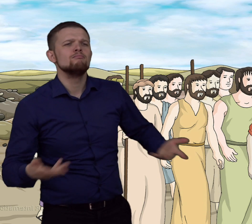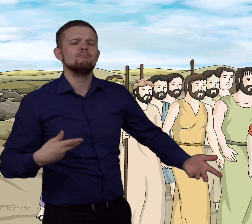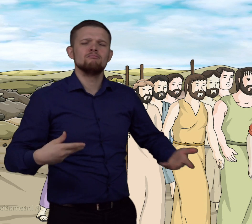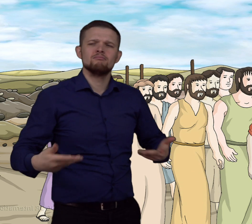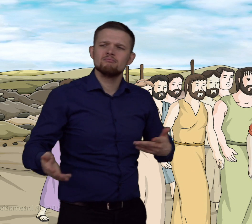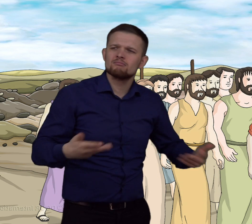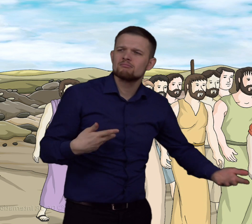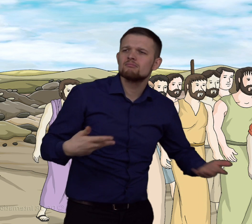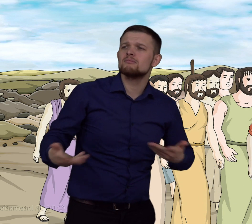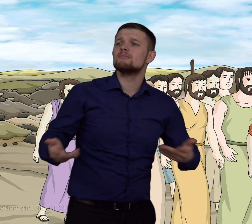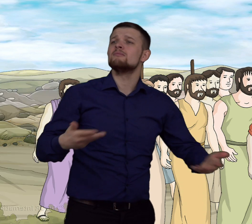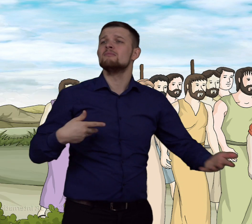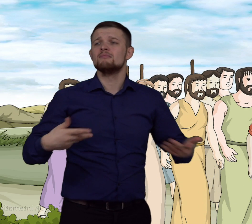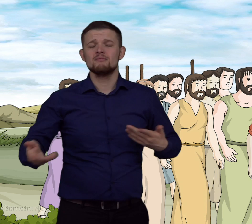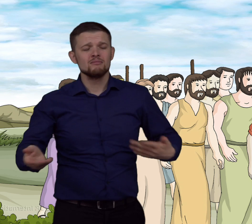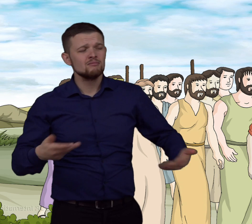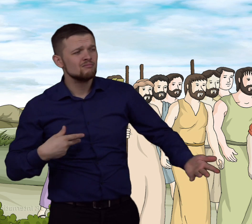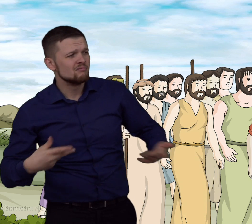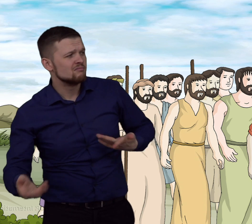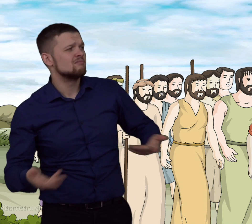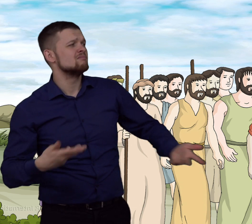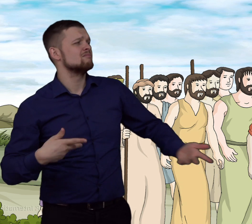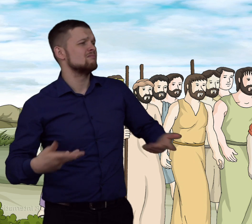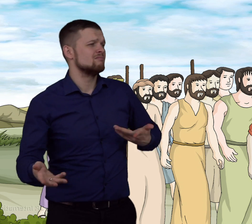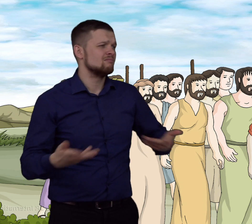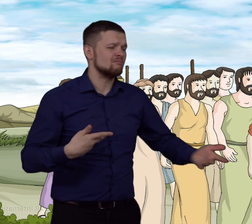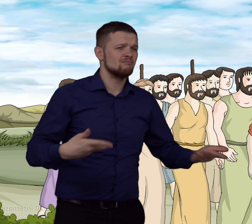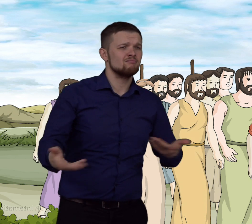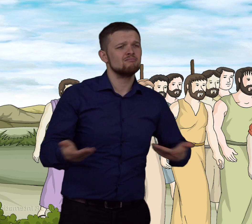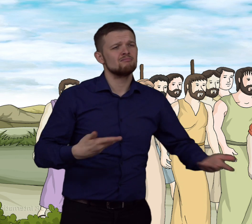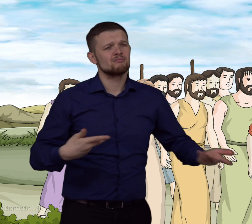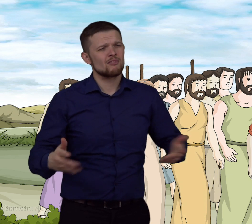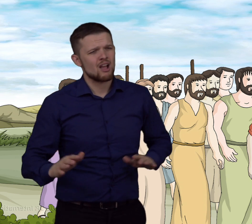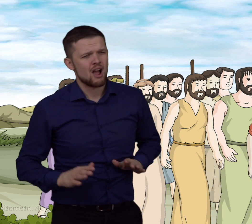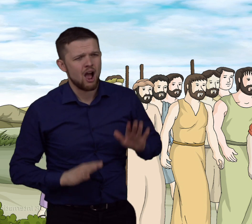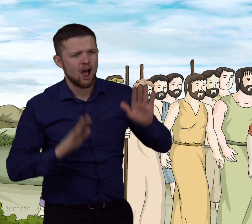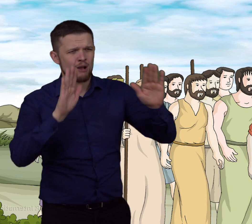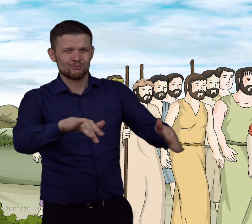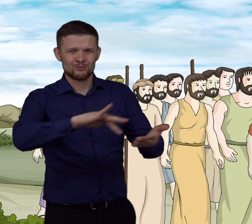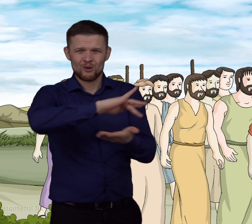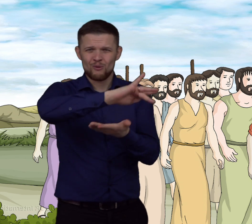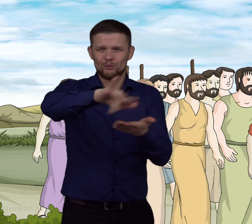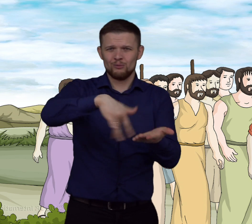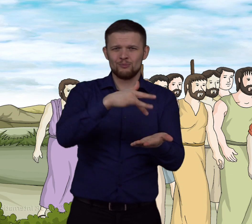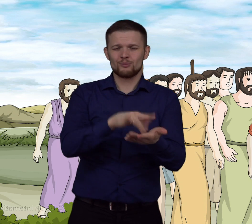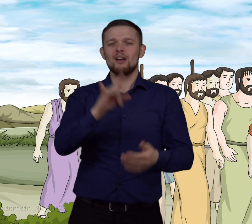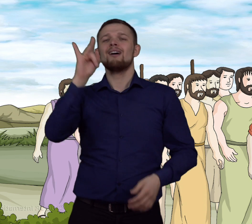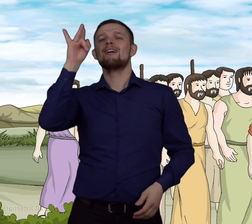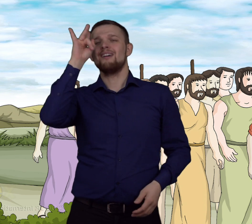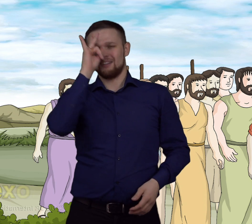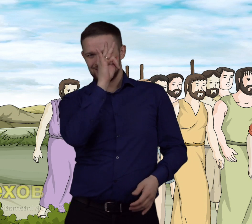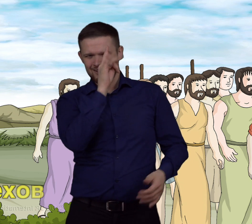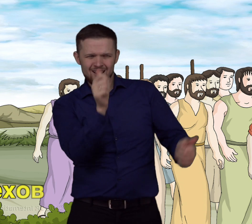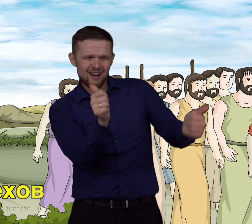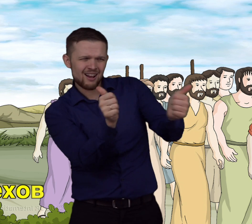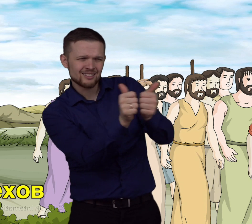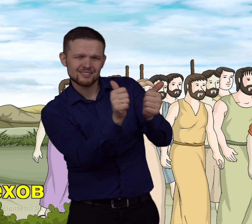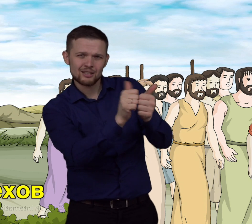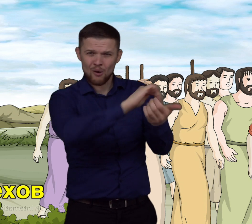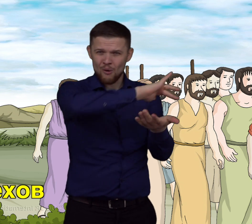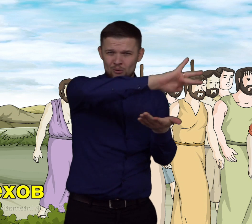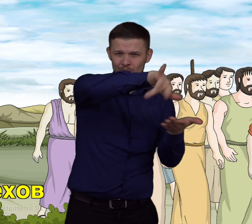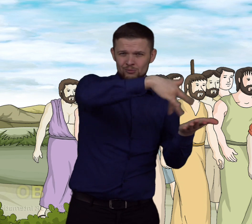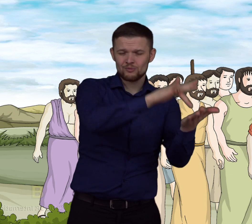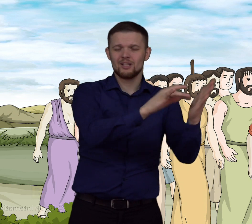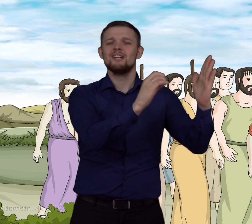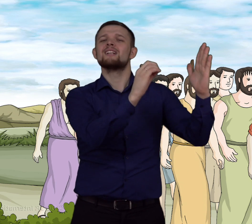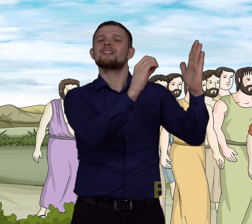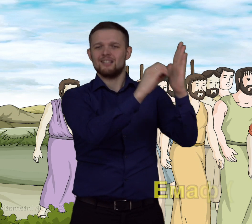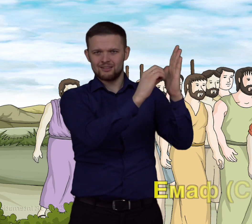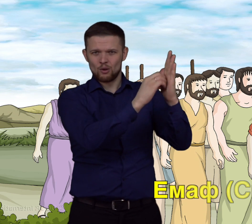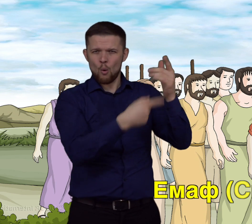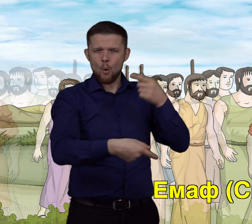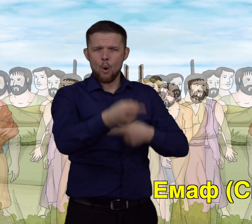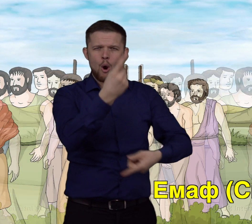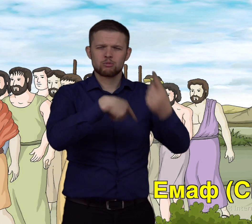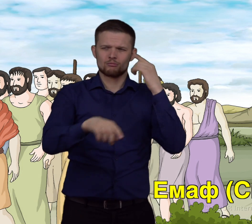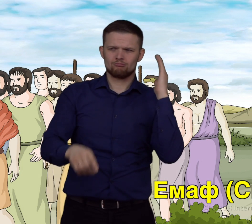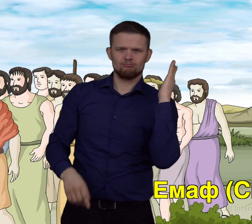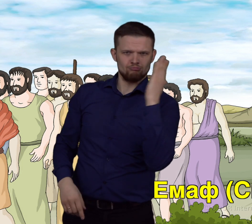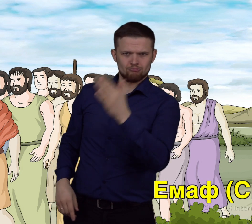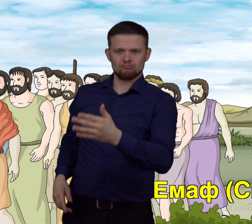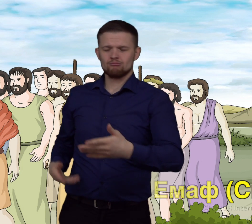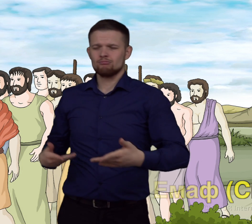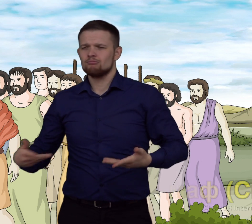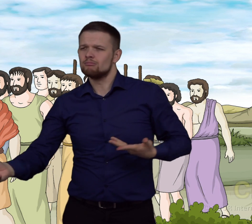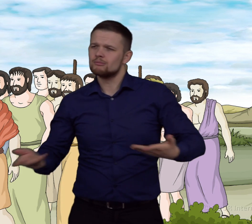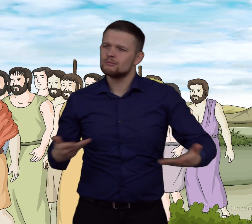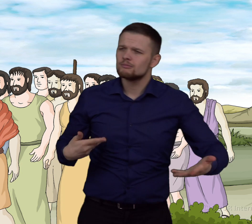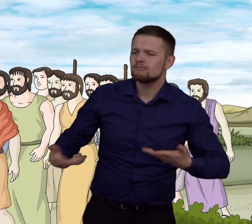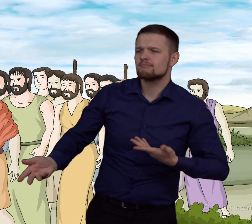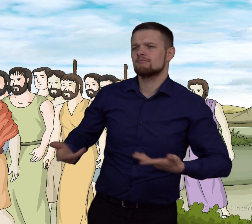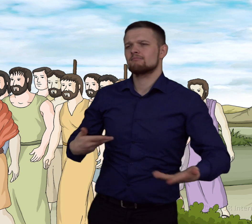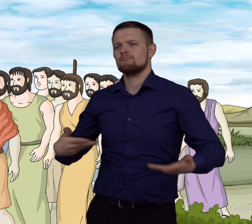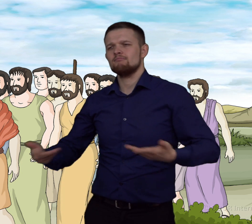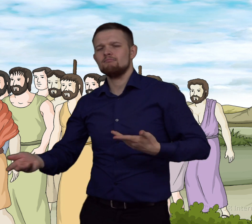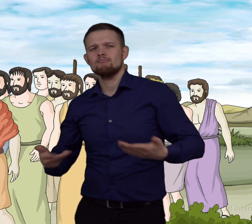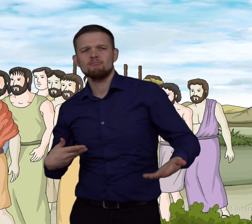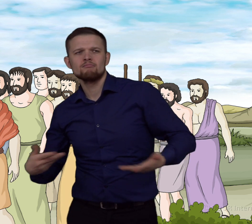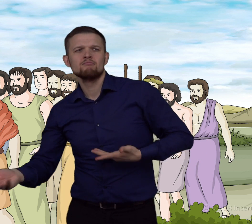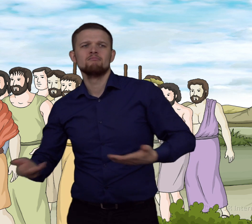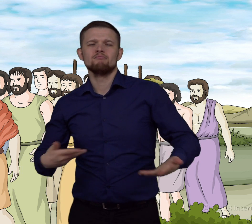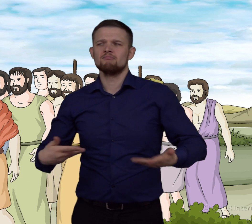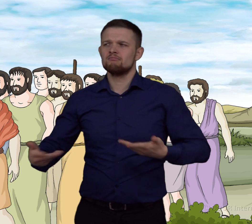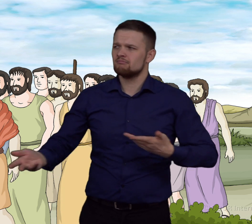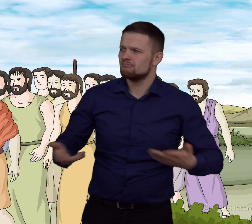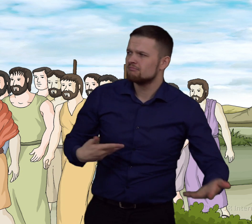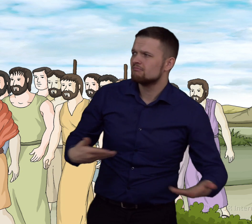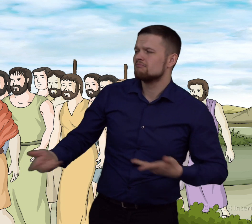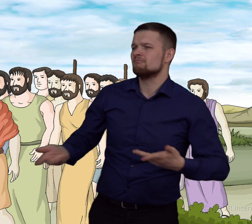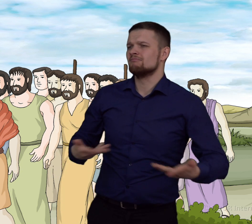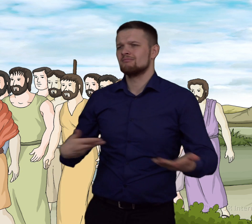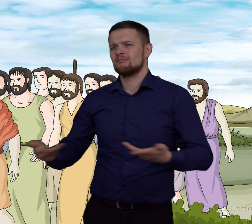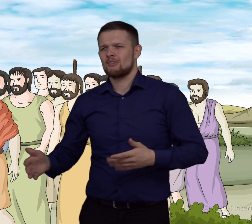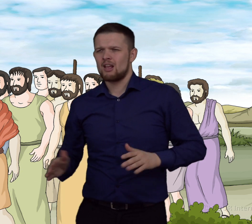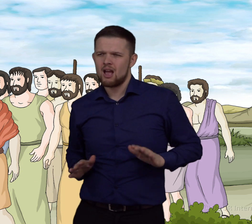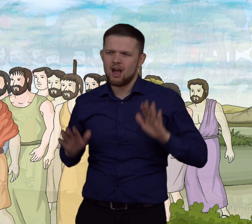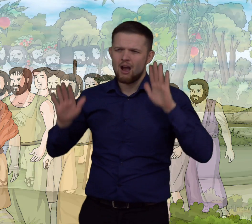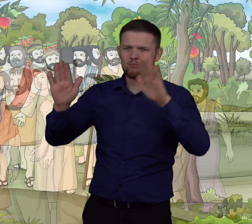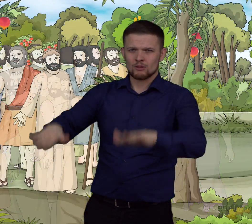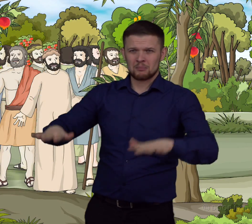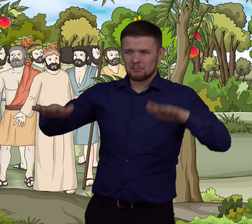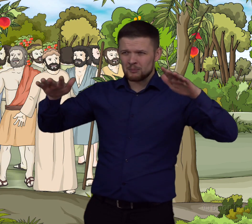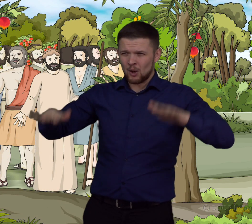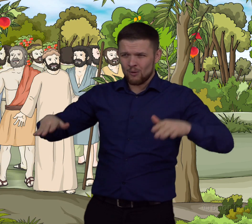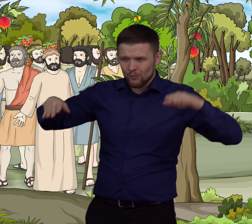It had been built seven years before Zoan in Egypt.